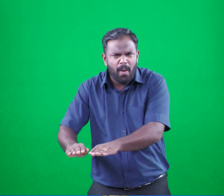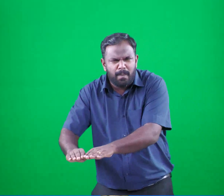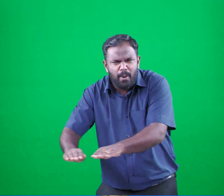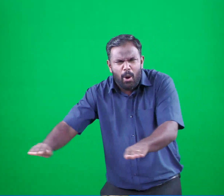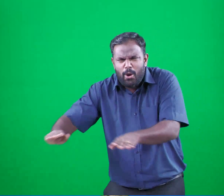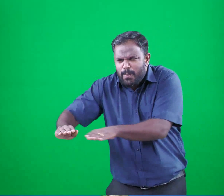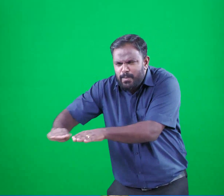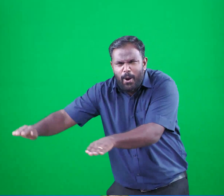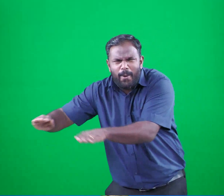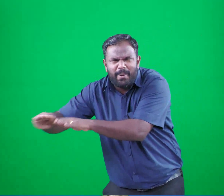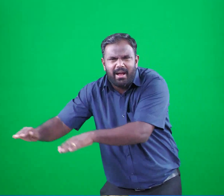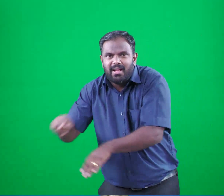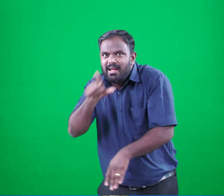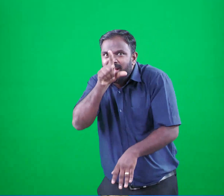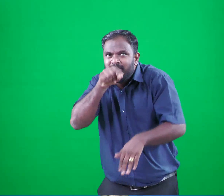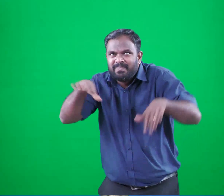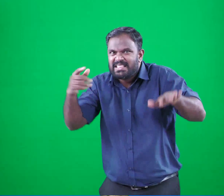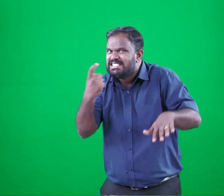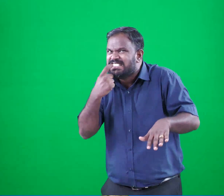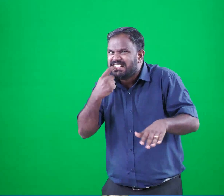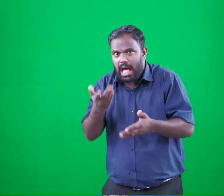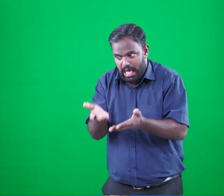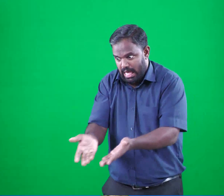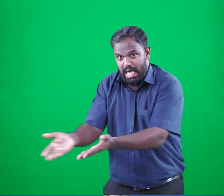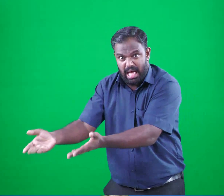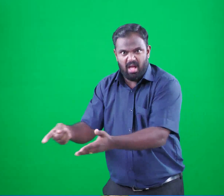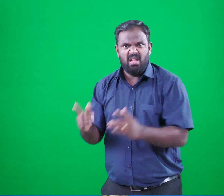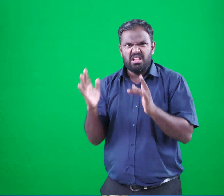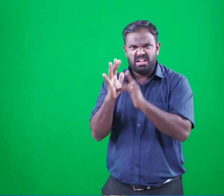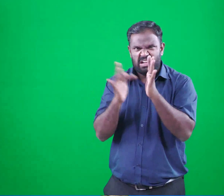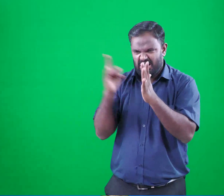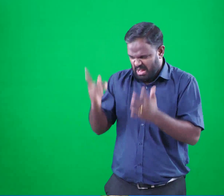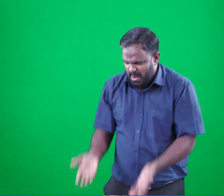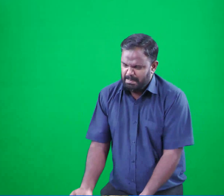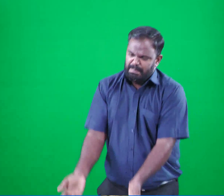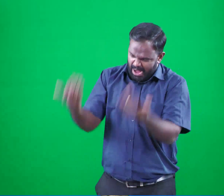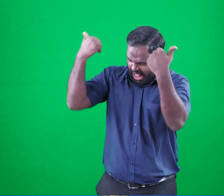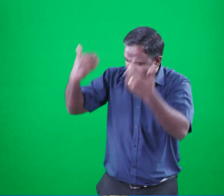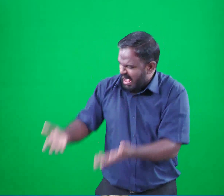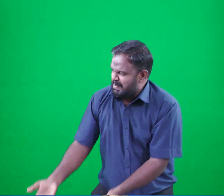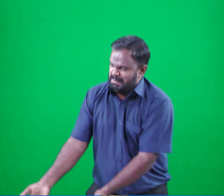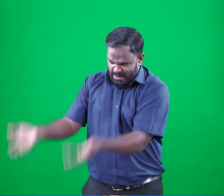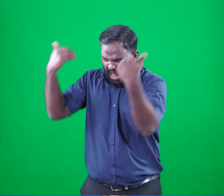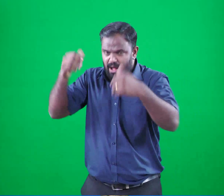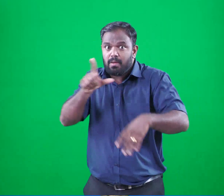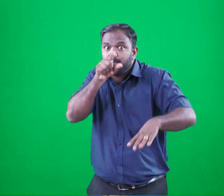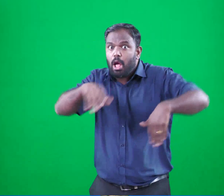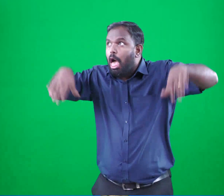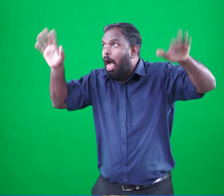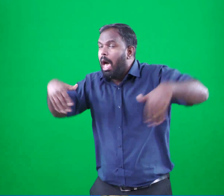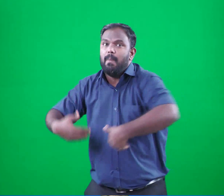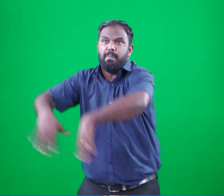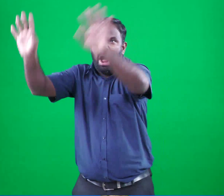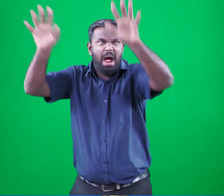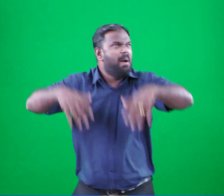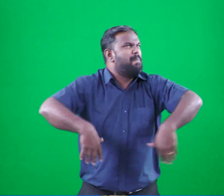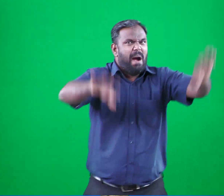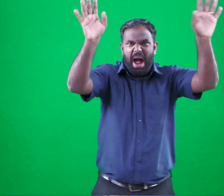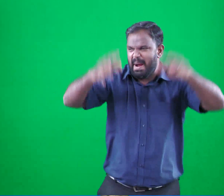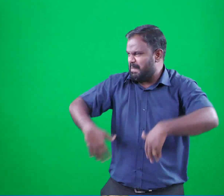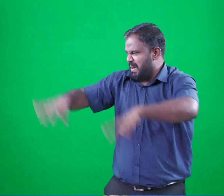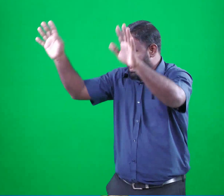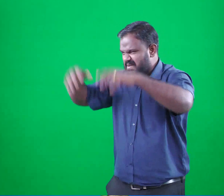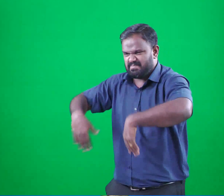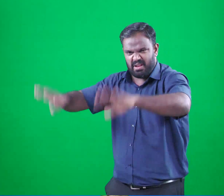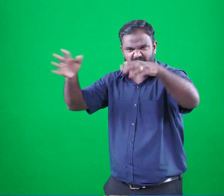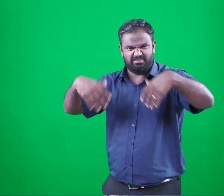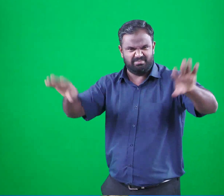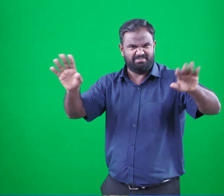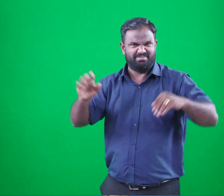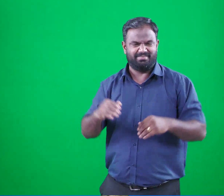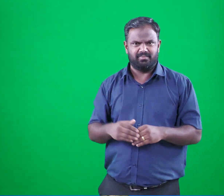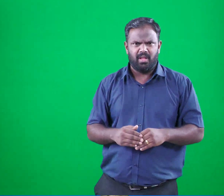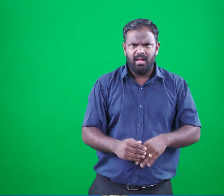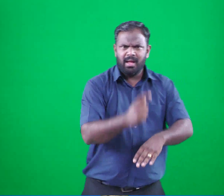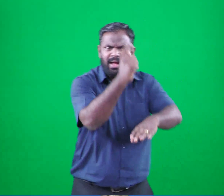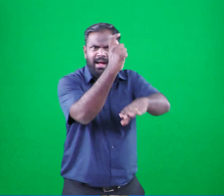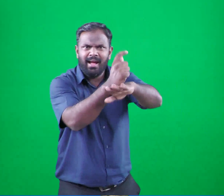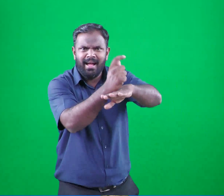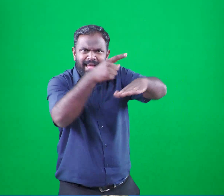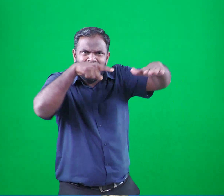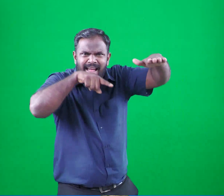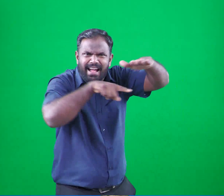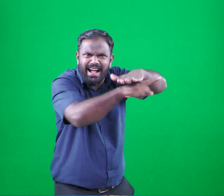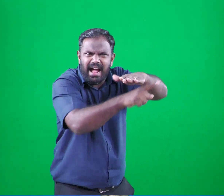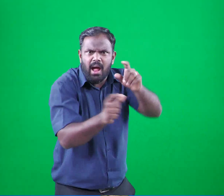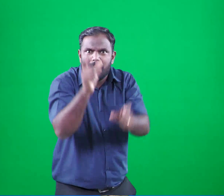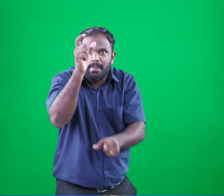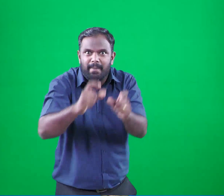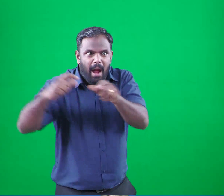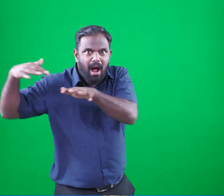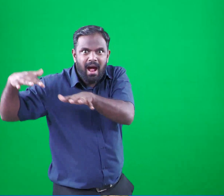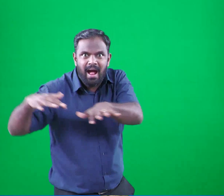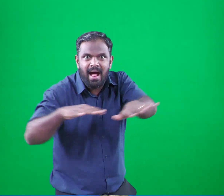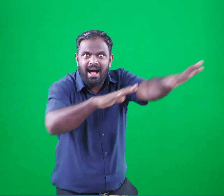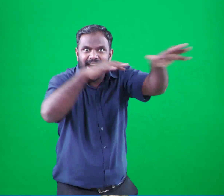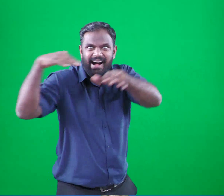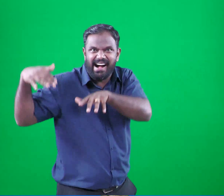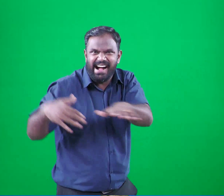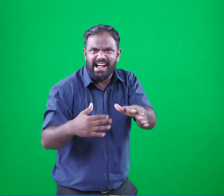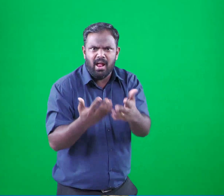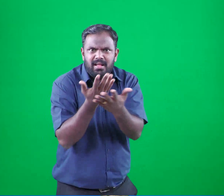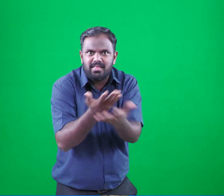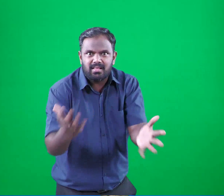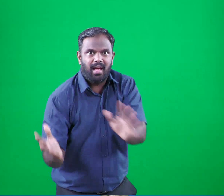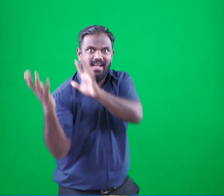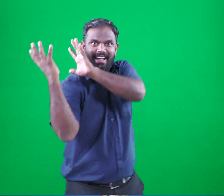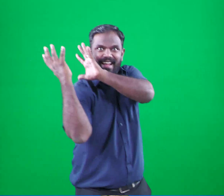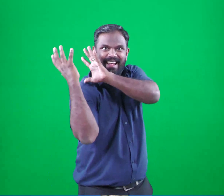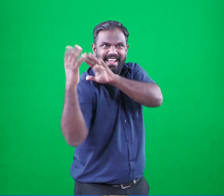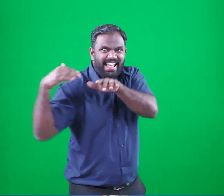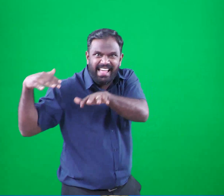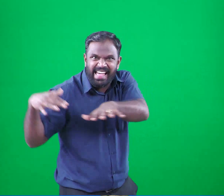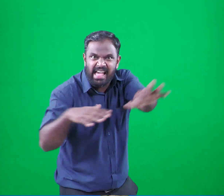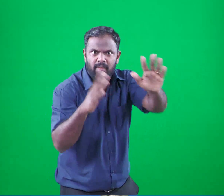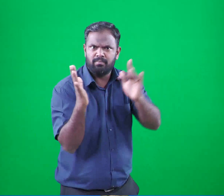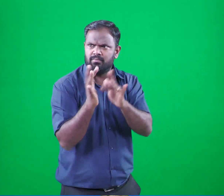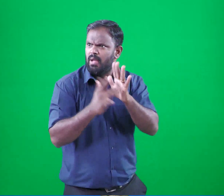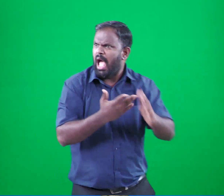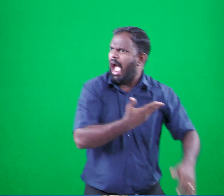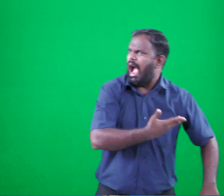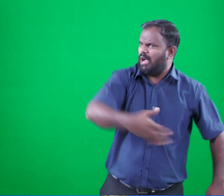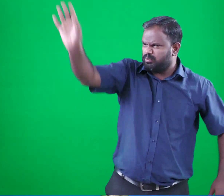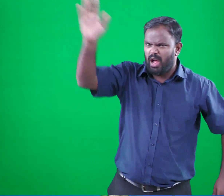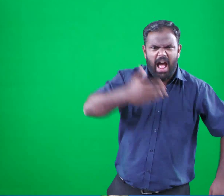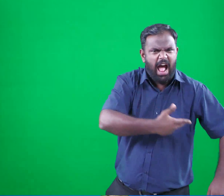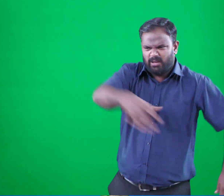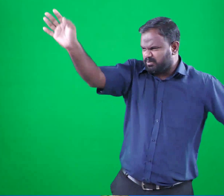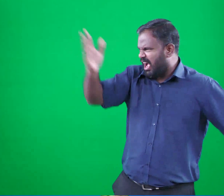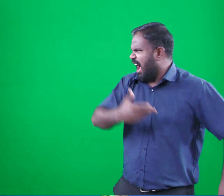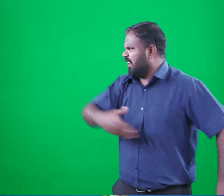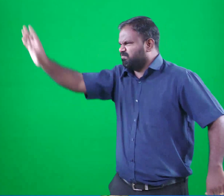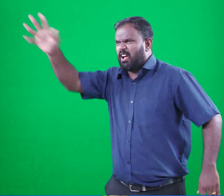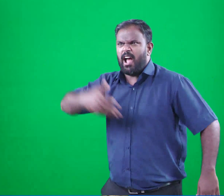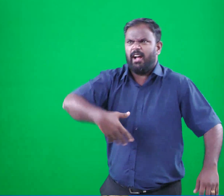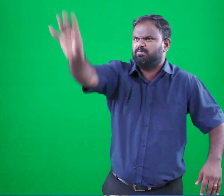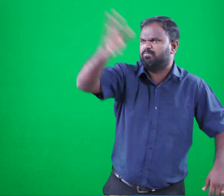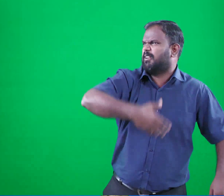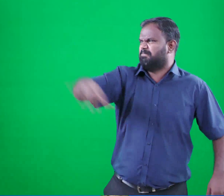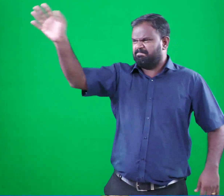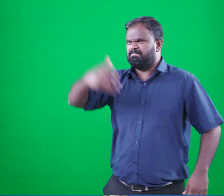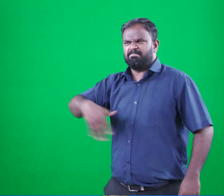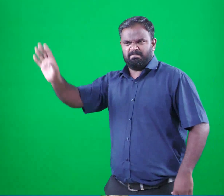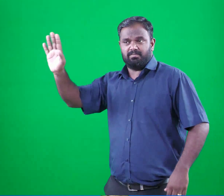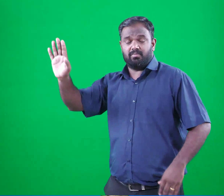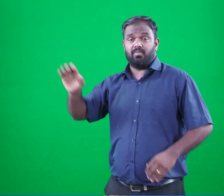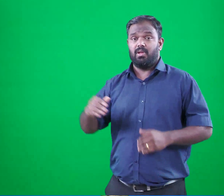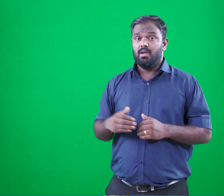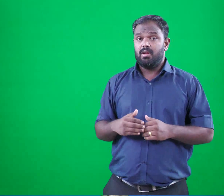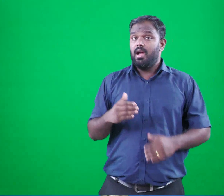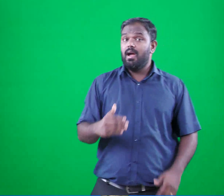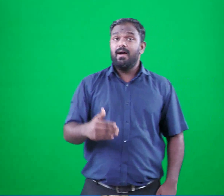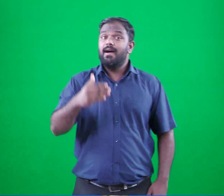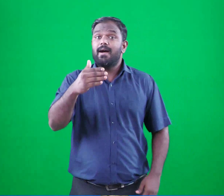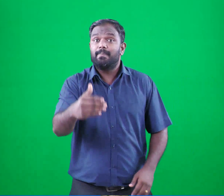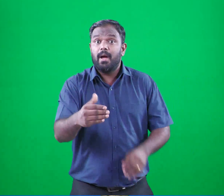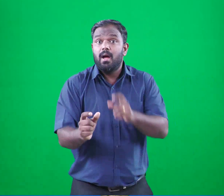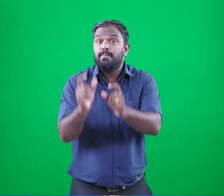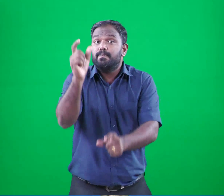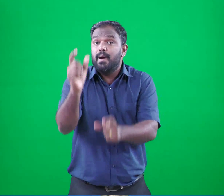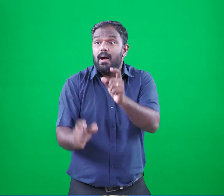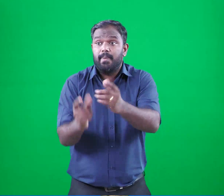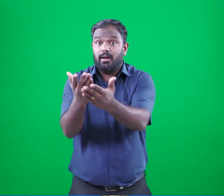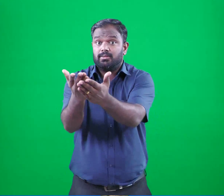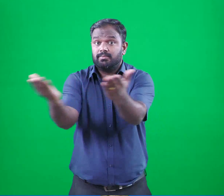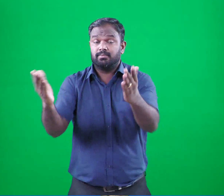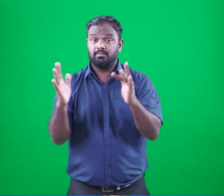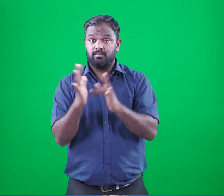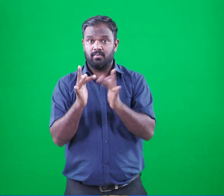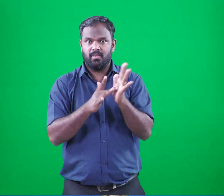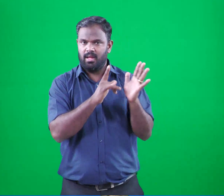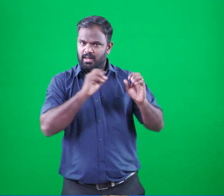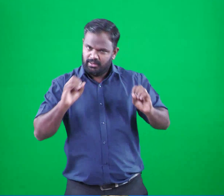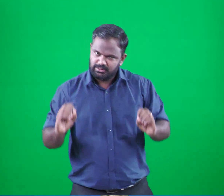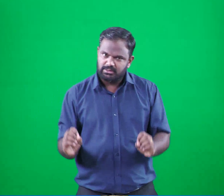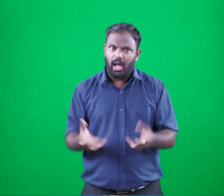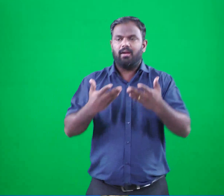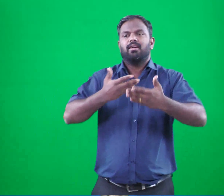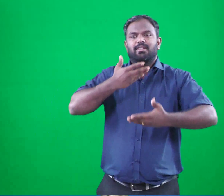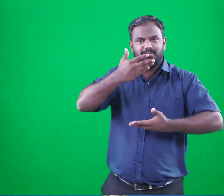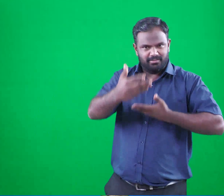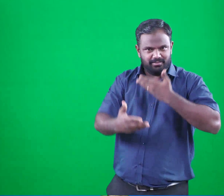And He would not allow anyone to carry merchandise through the temple courts.